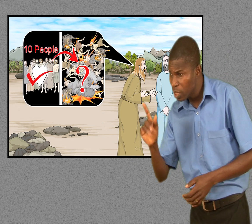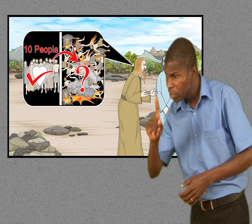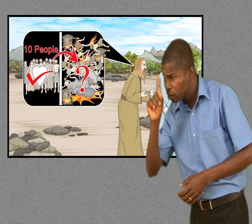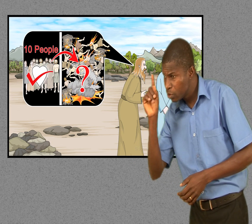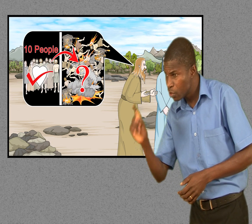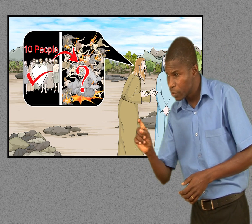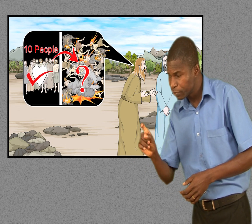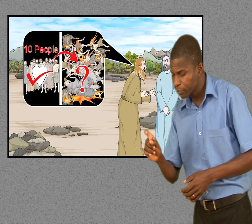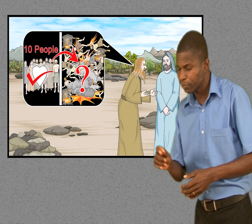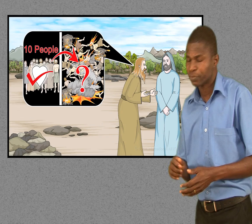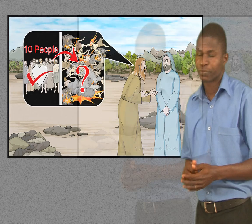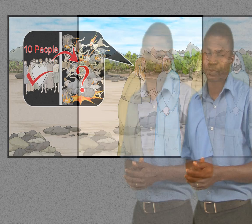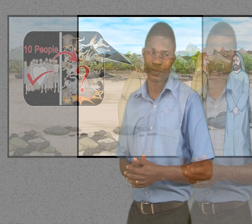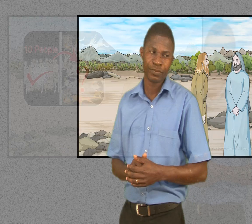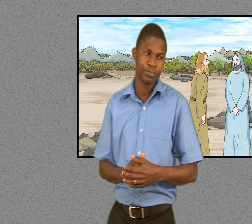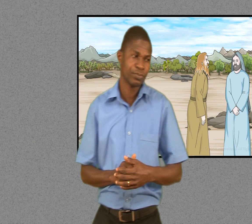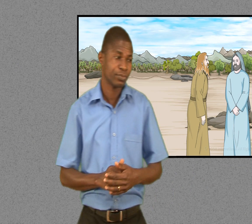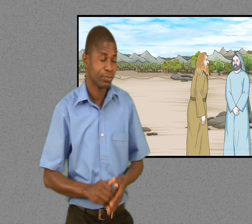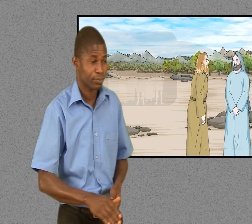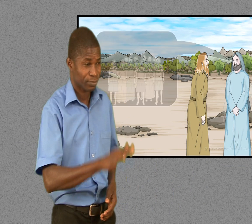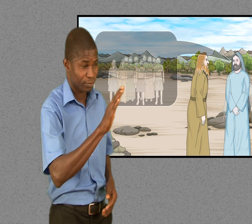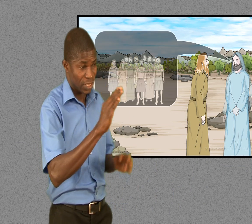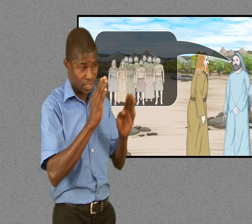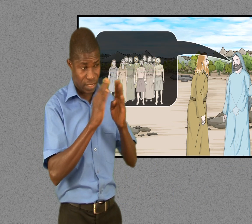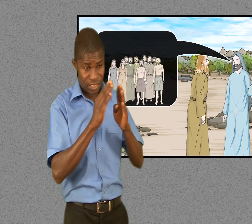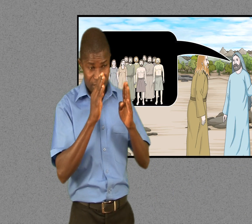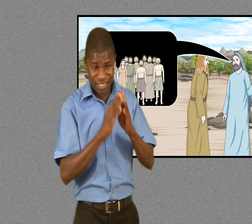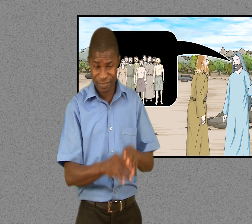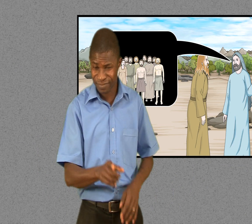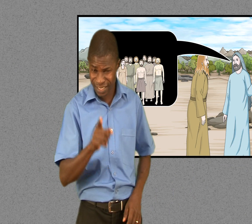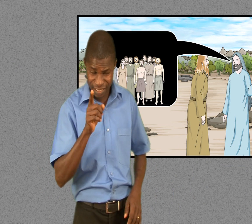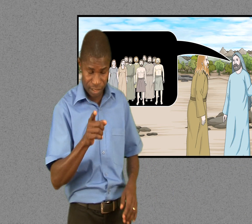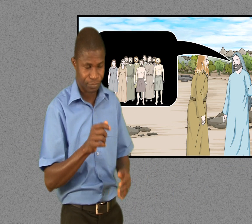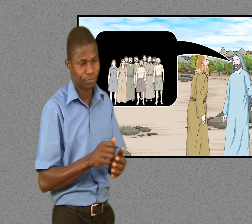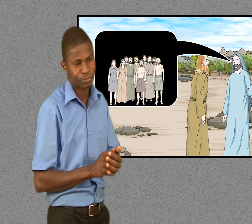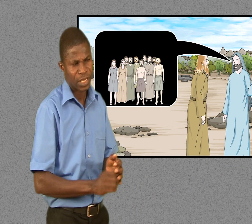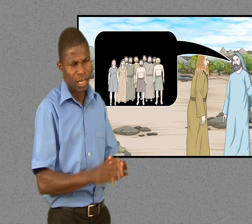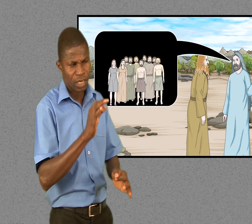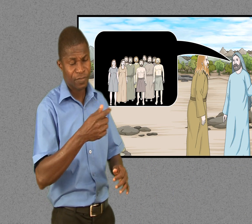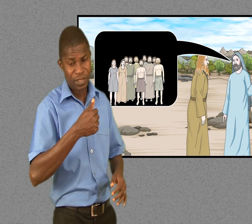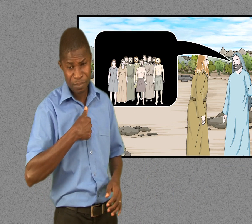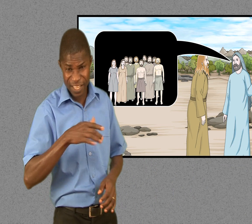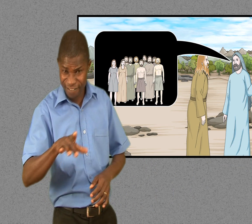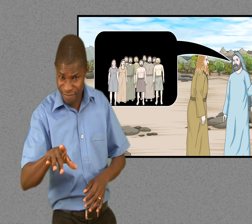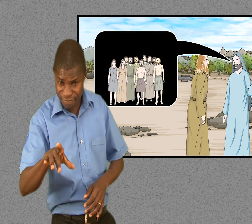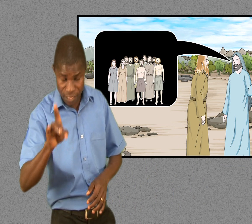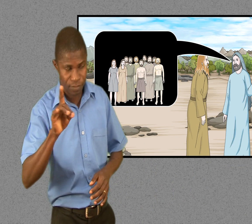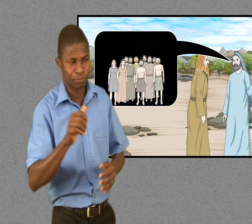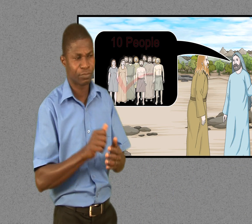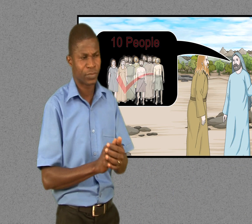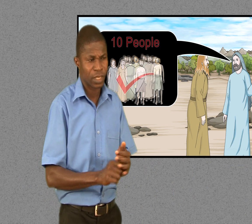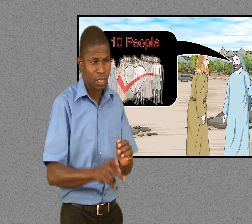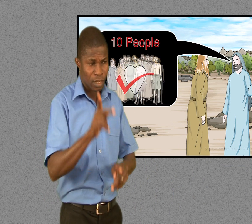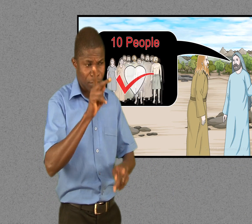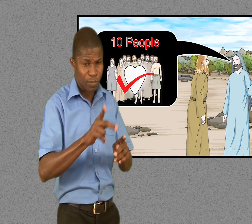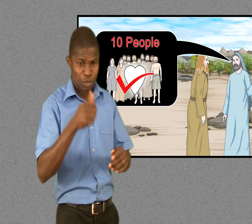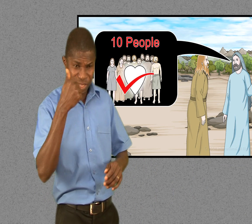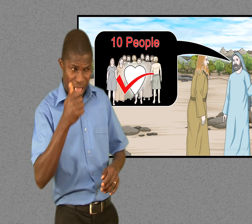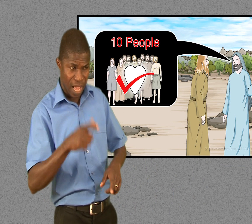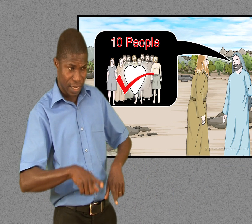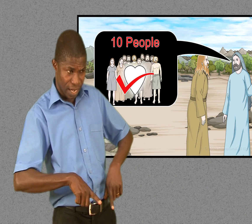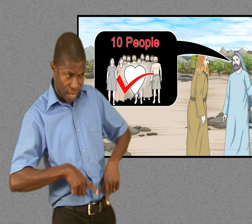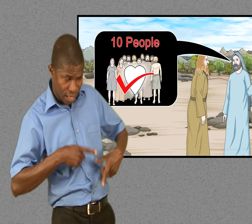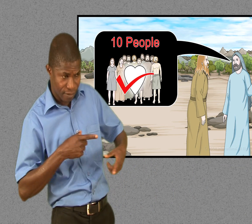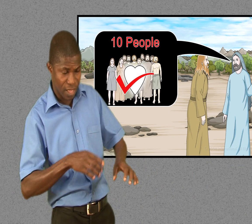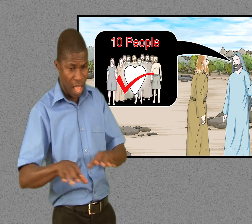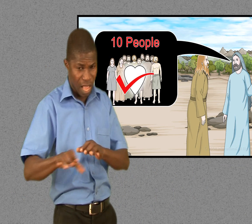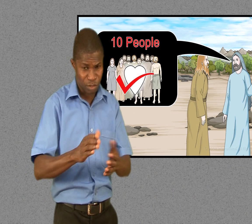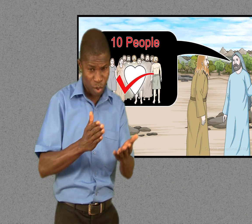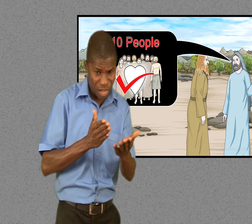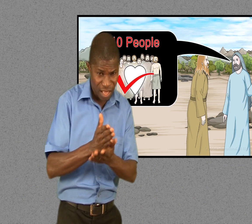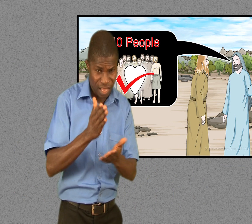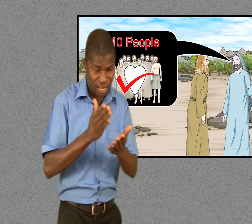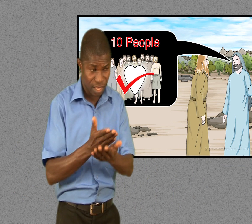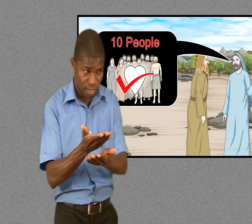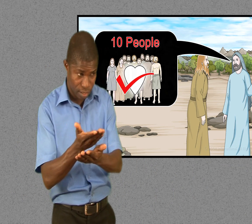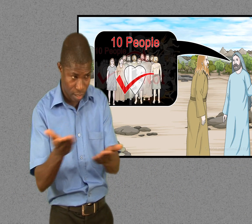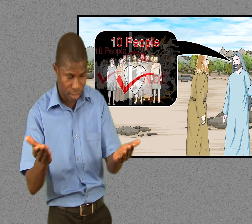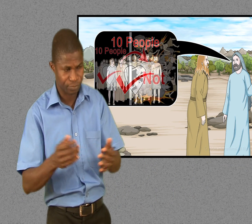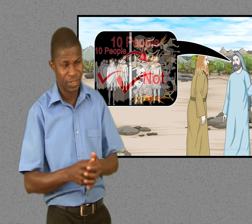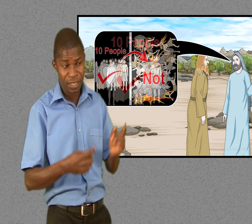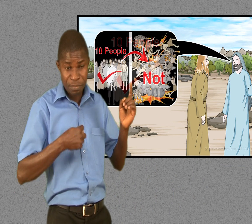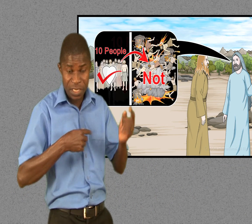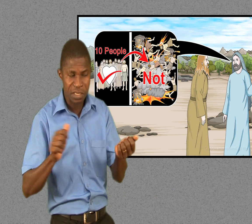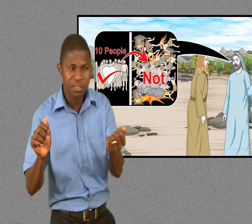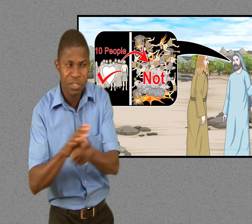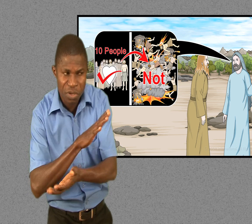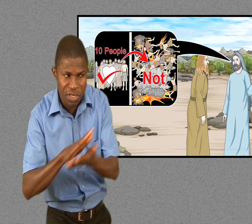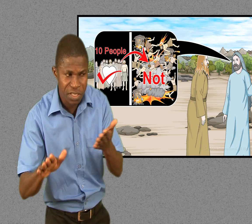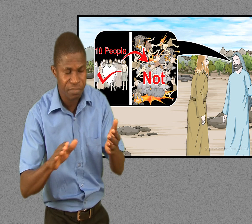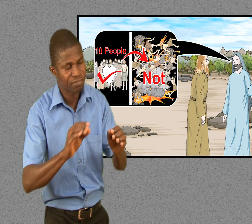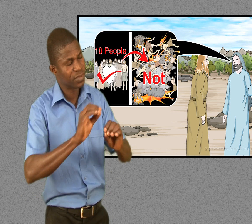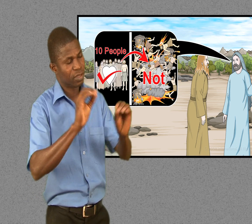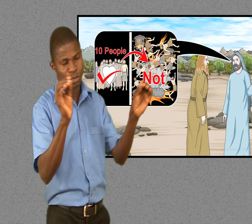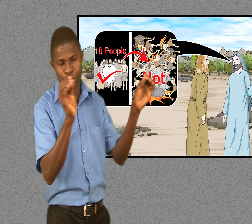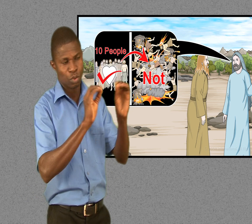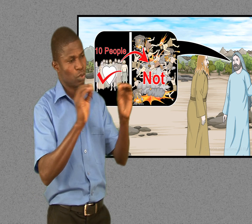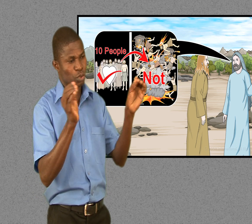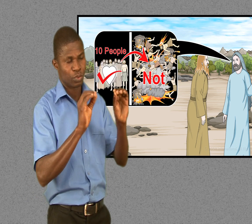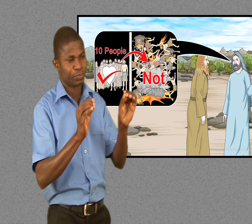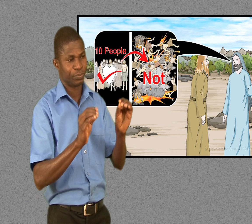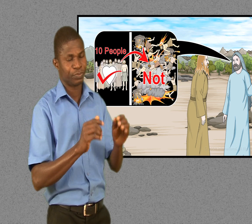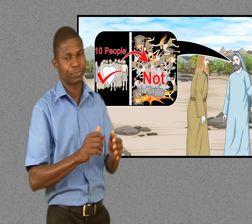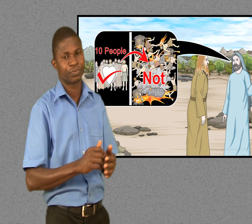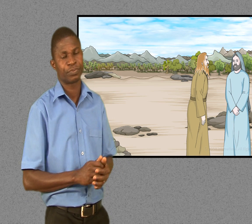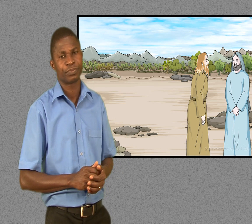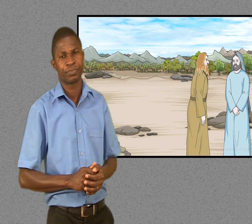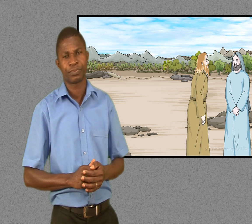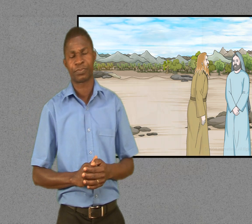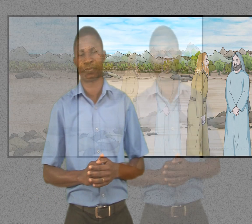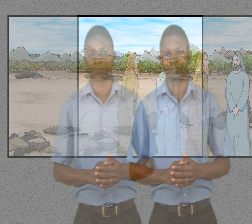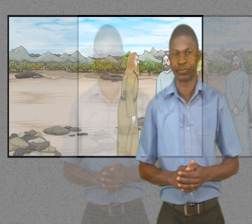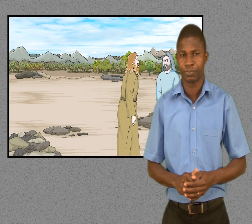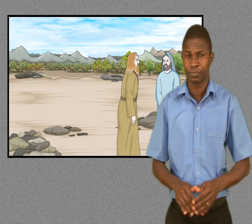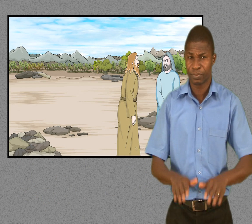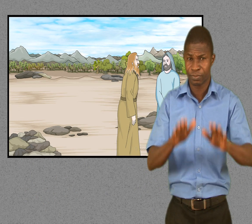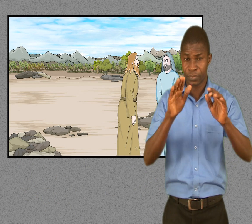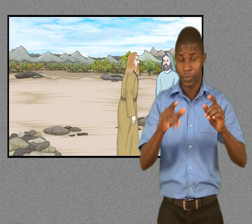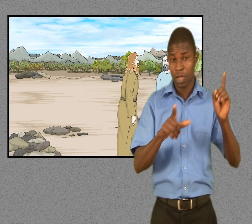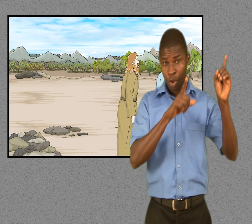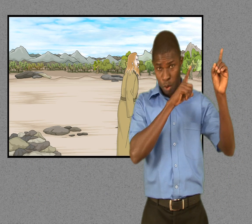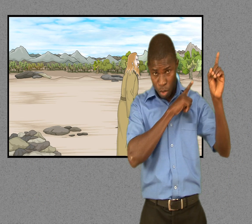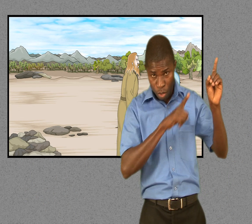And He answered, “On account of the ten, I will not destroy it.”